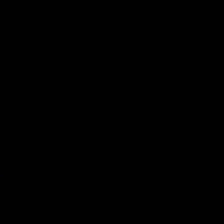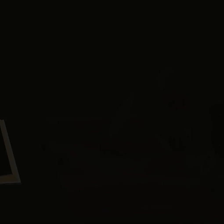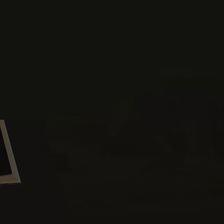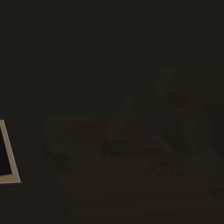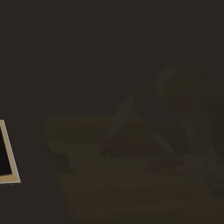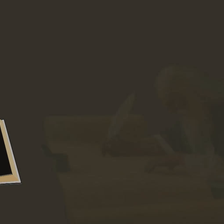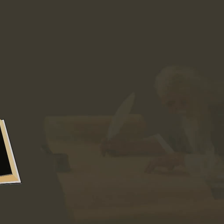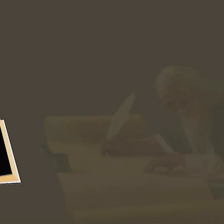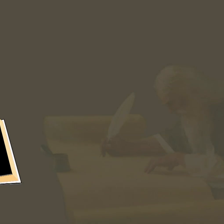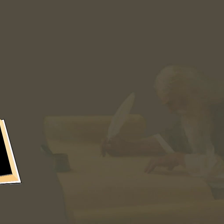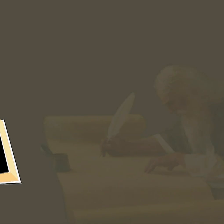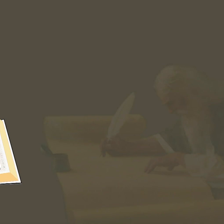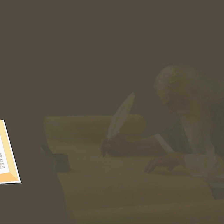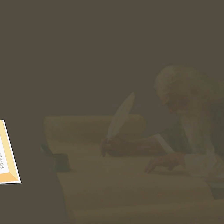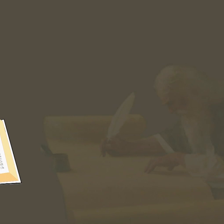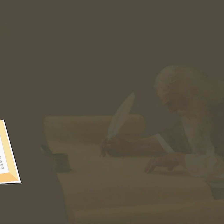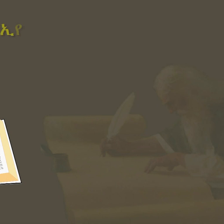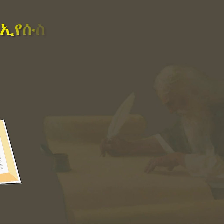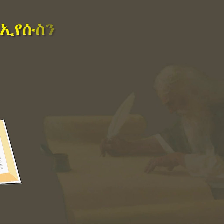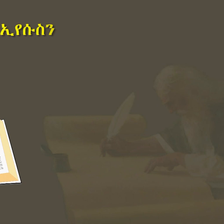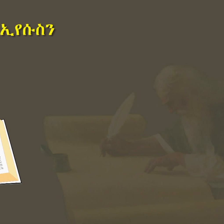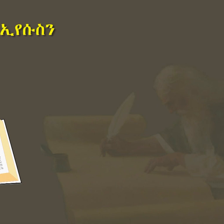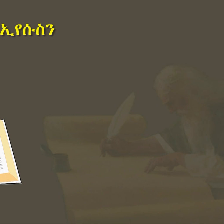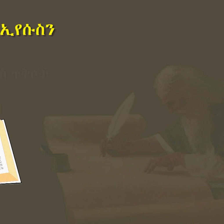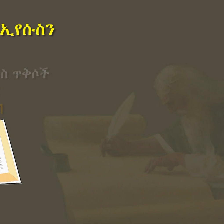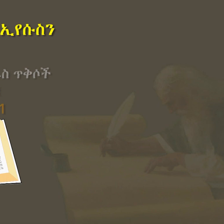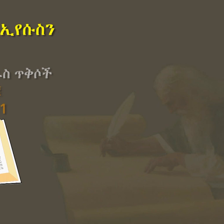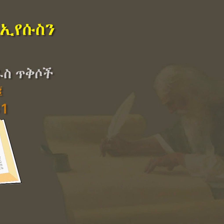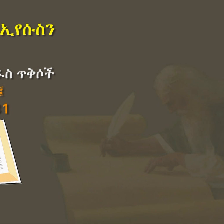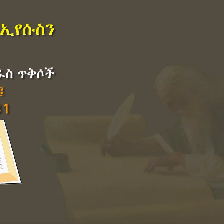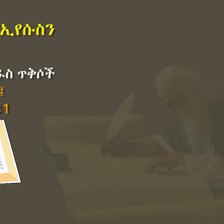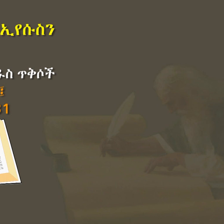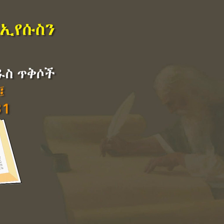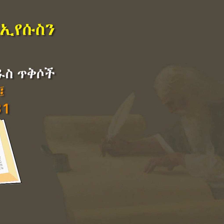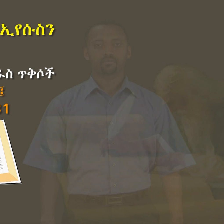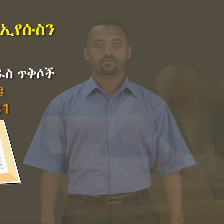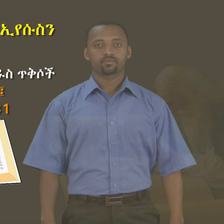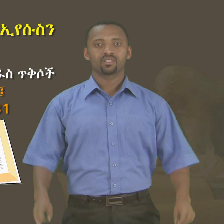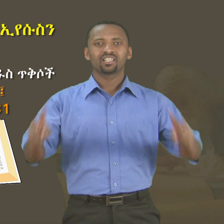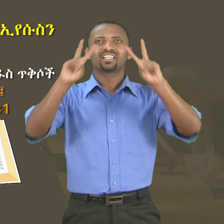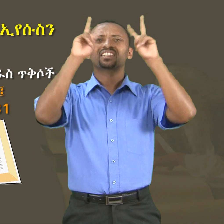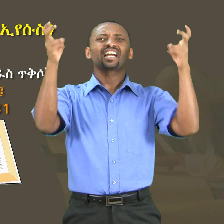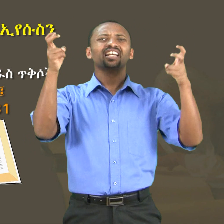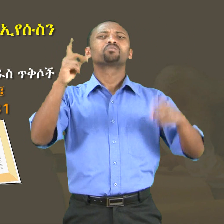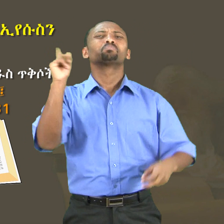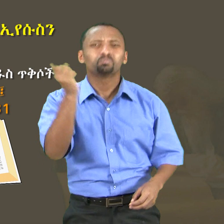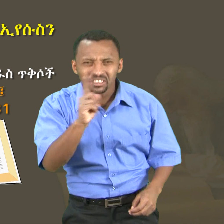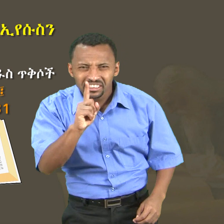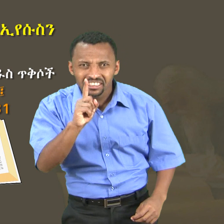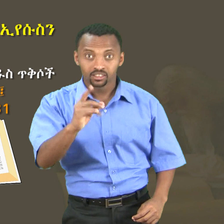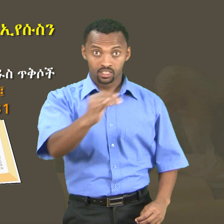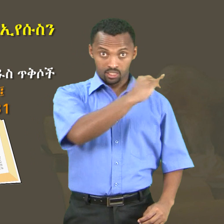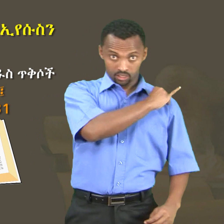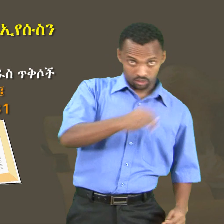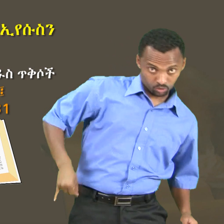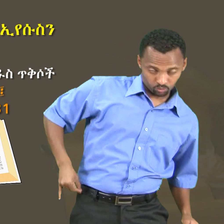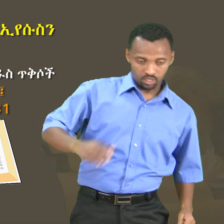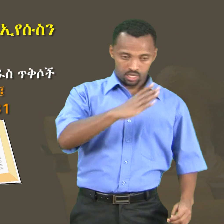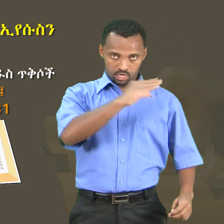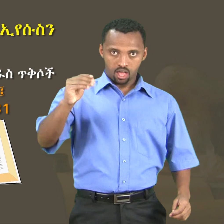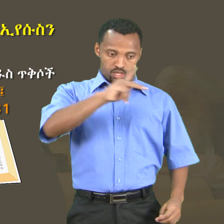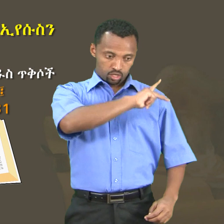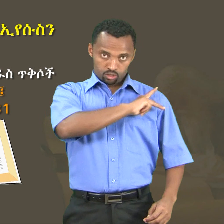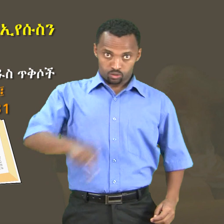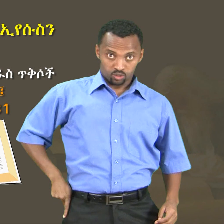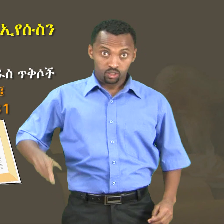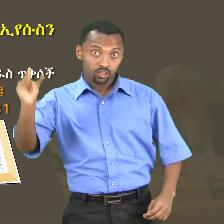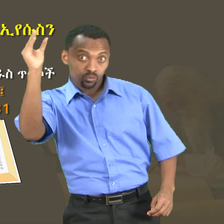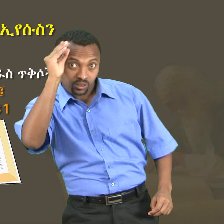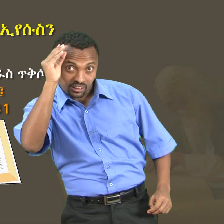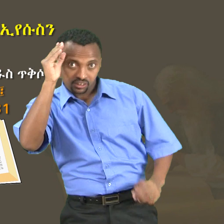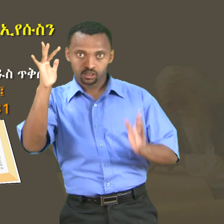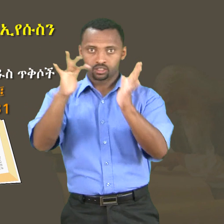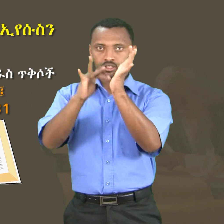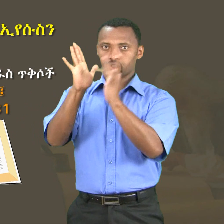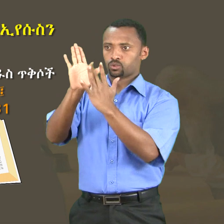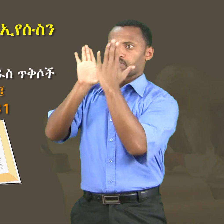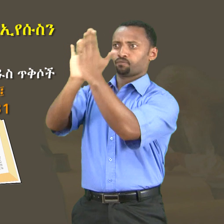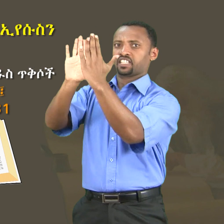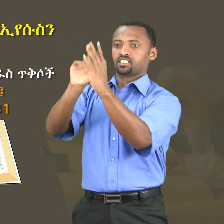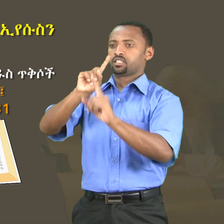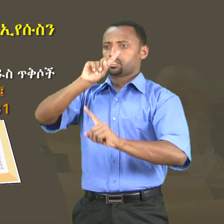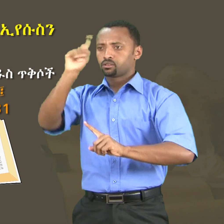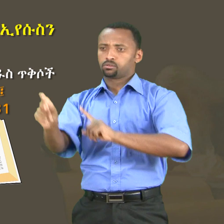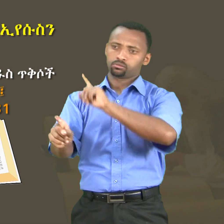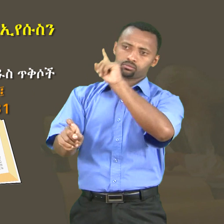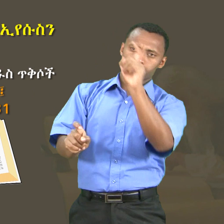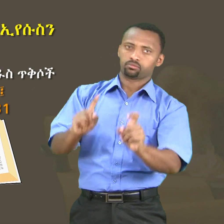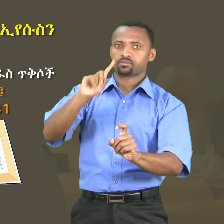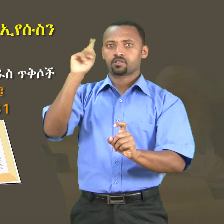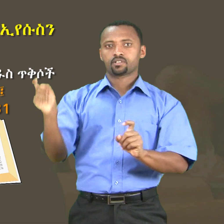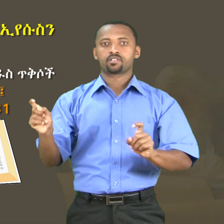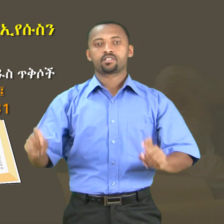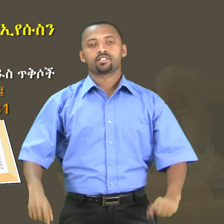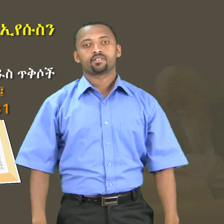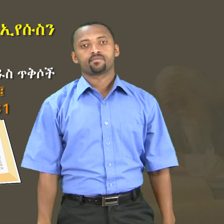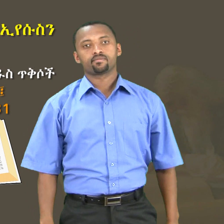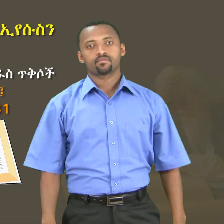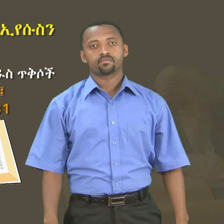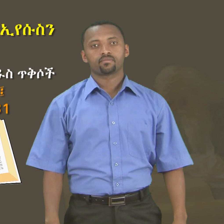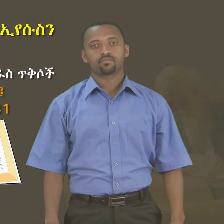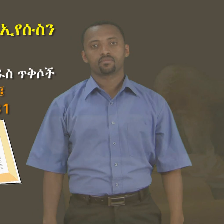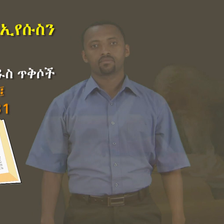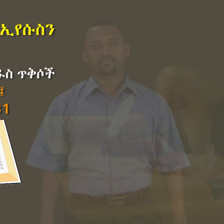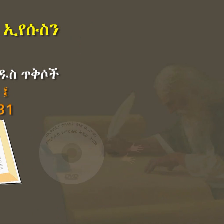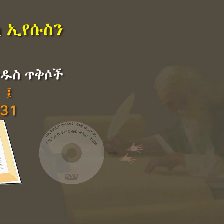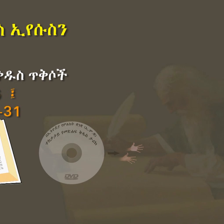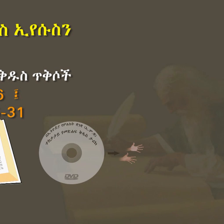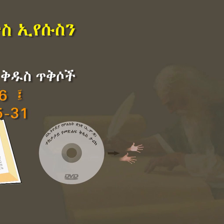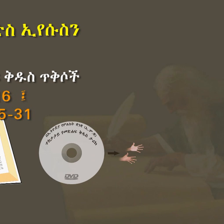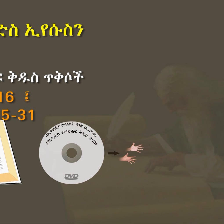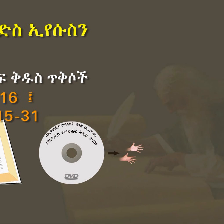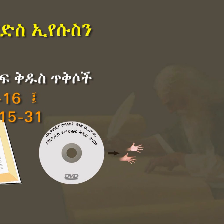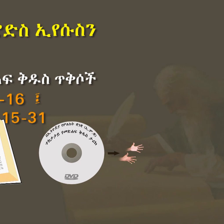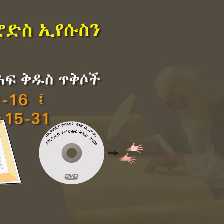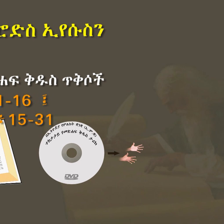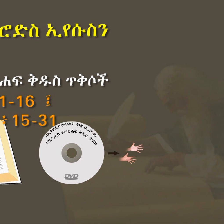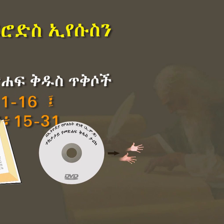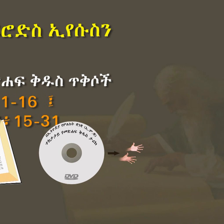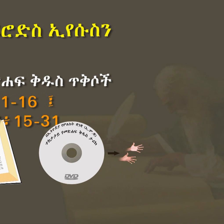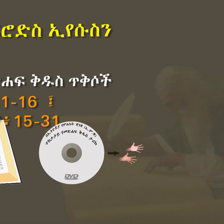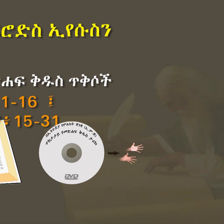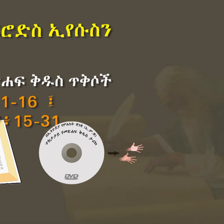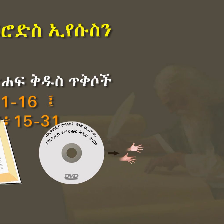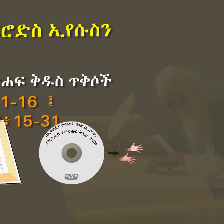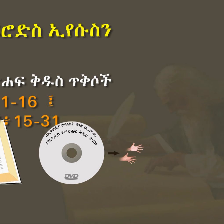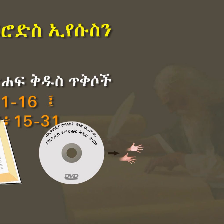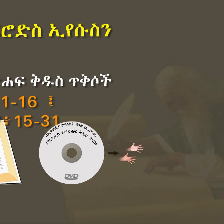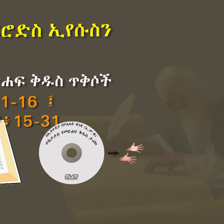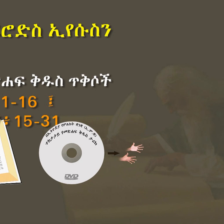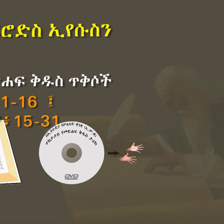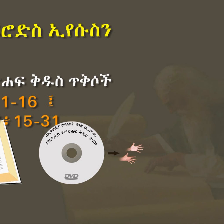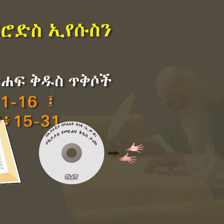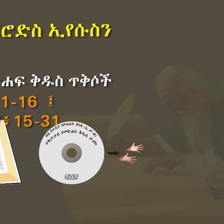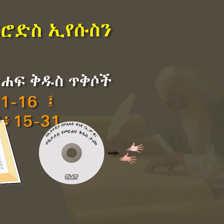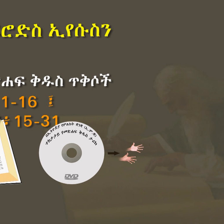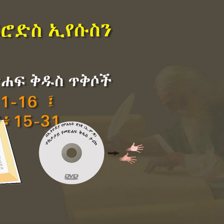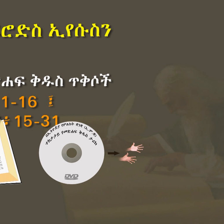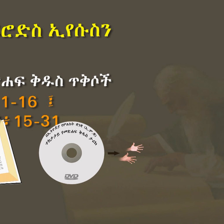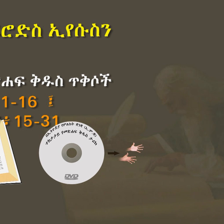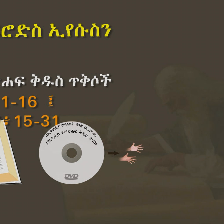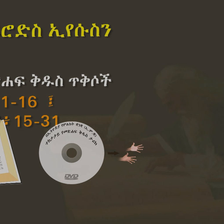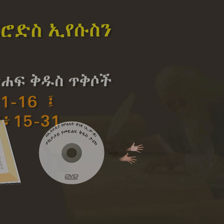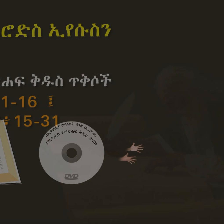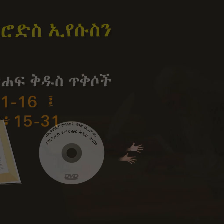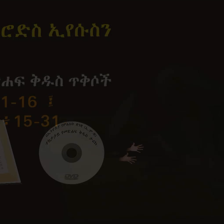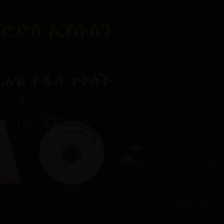Pilate and Herod question Jesus